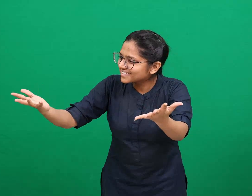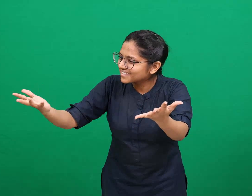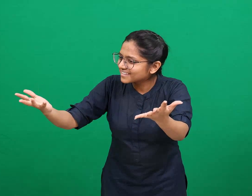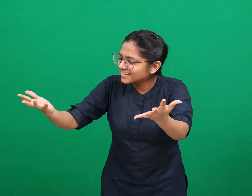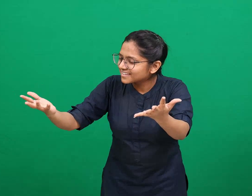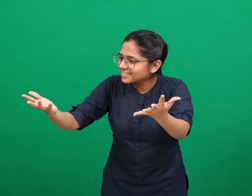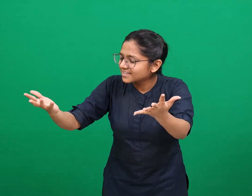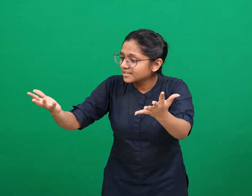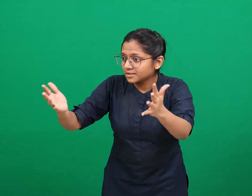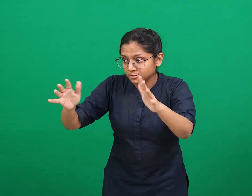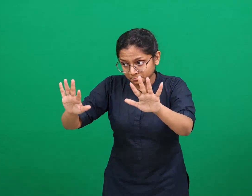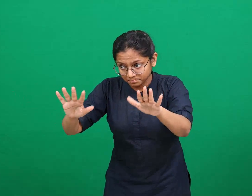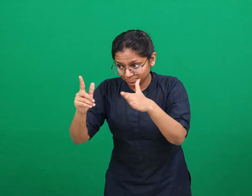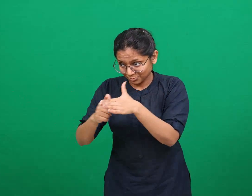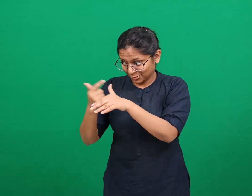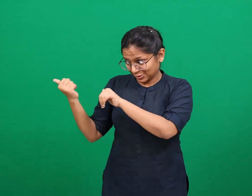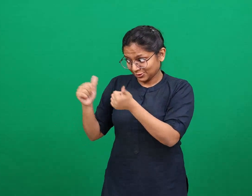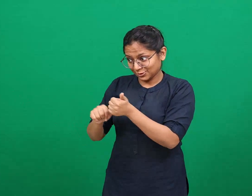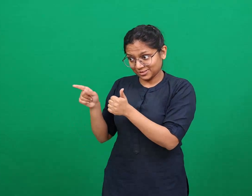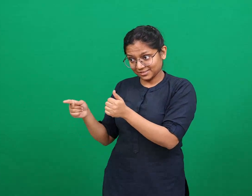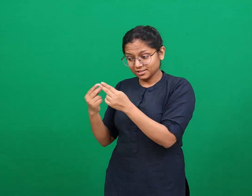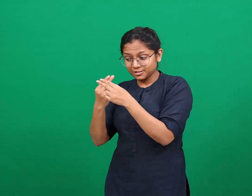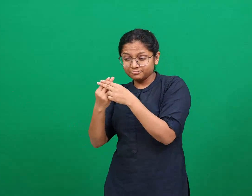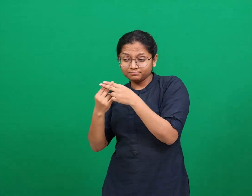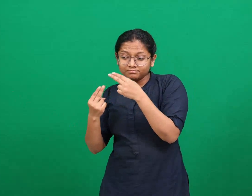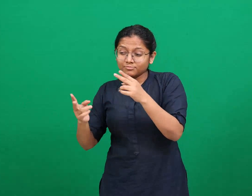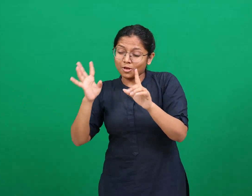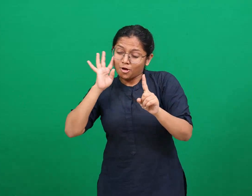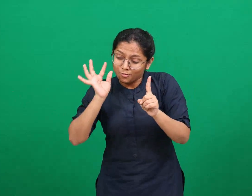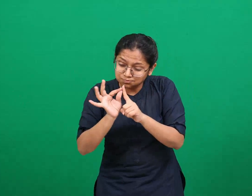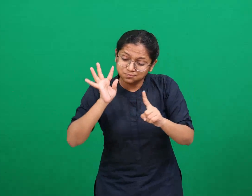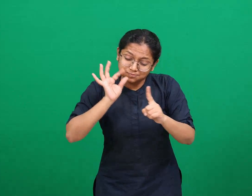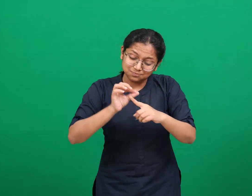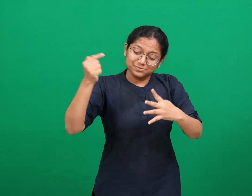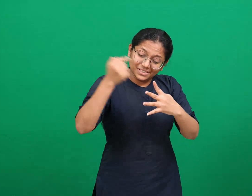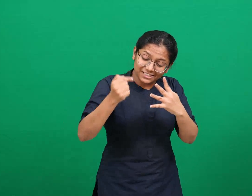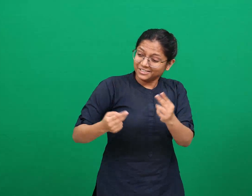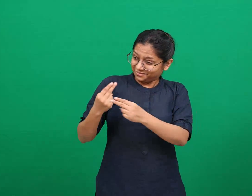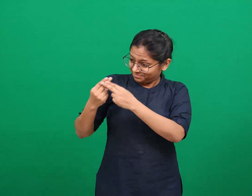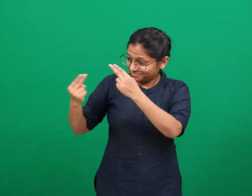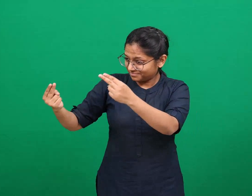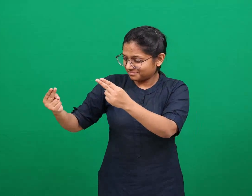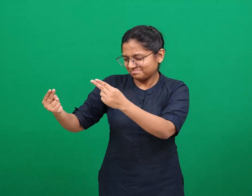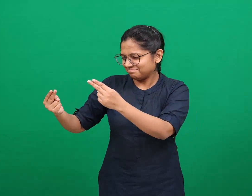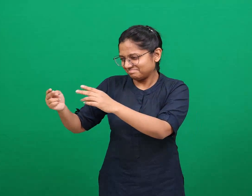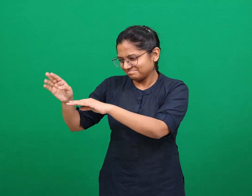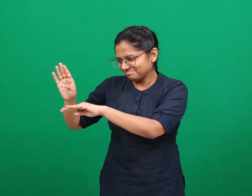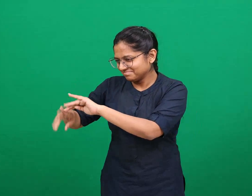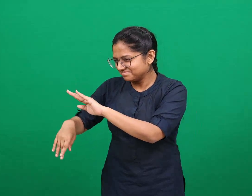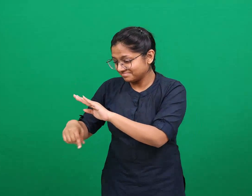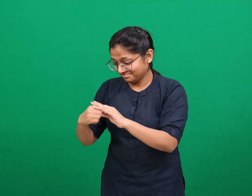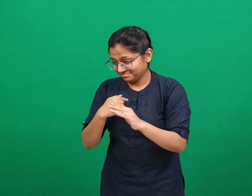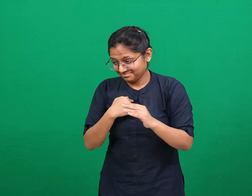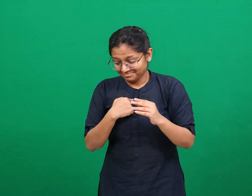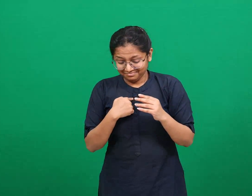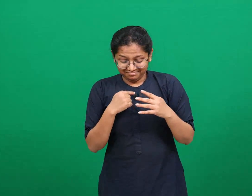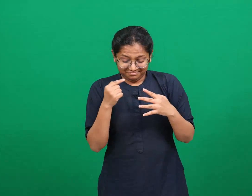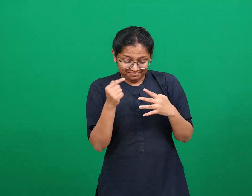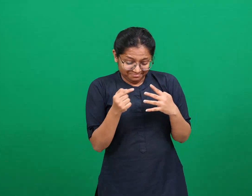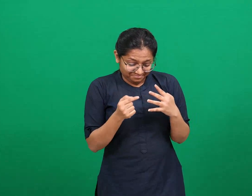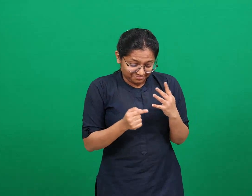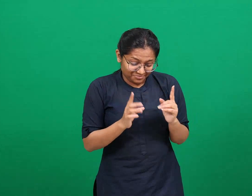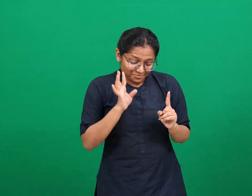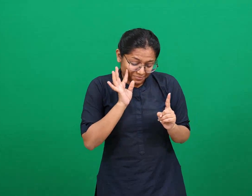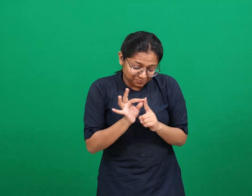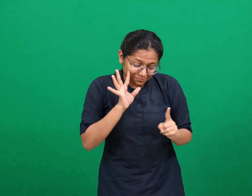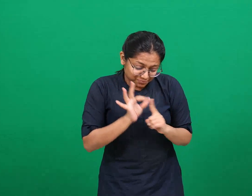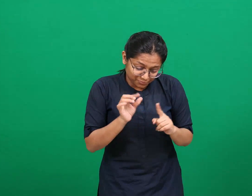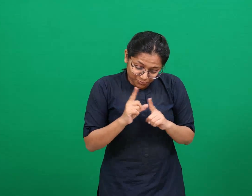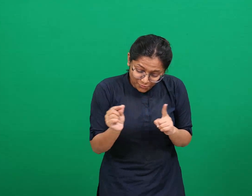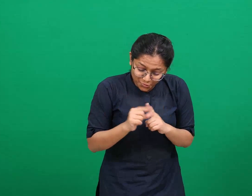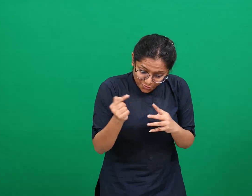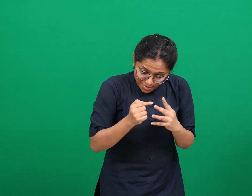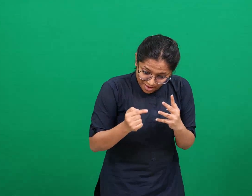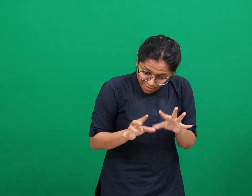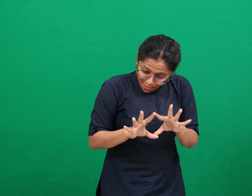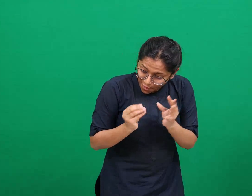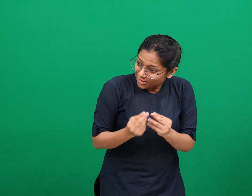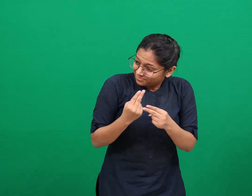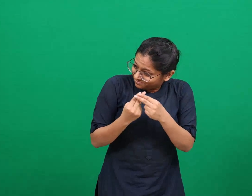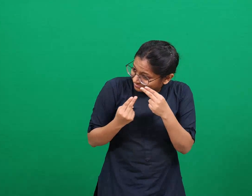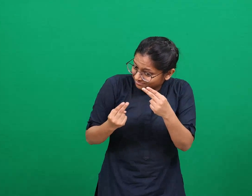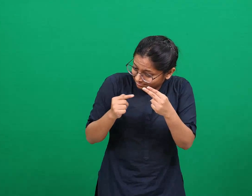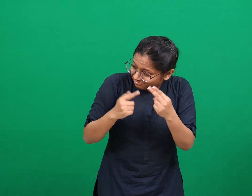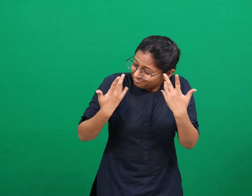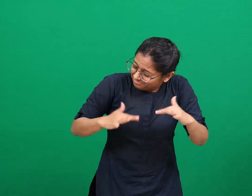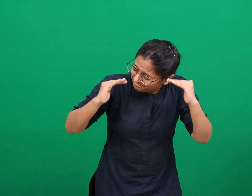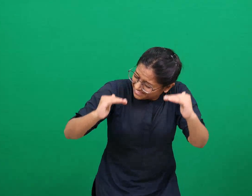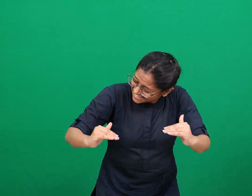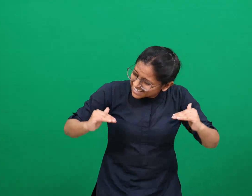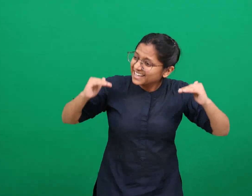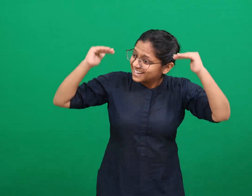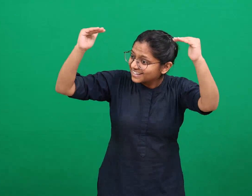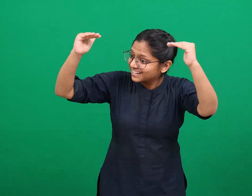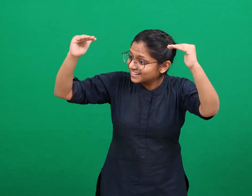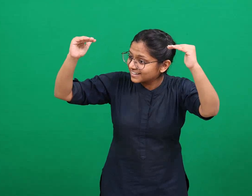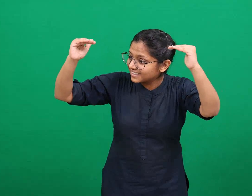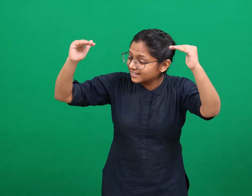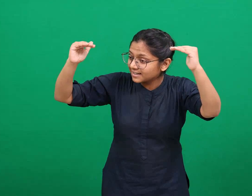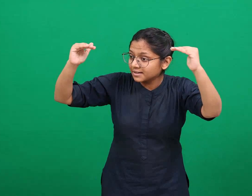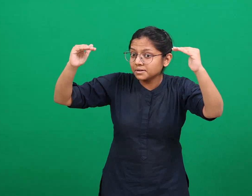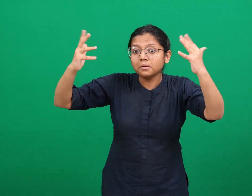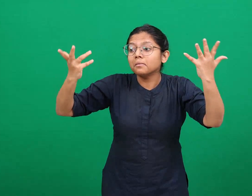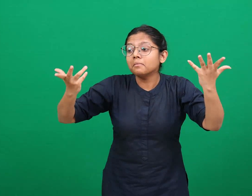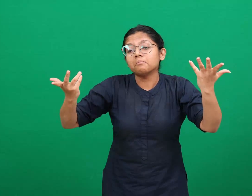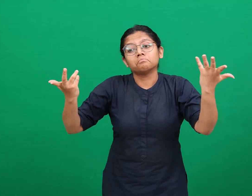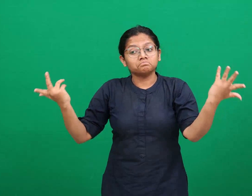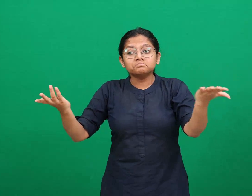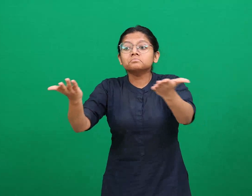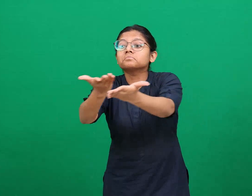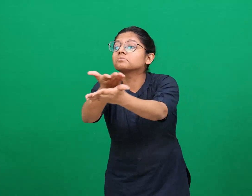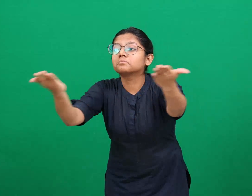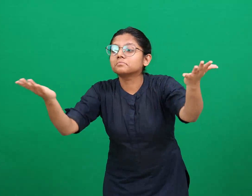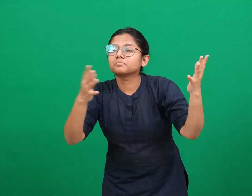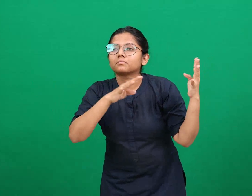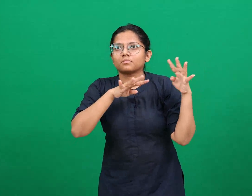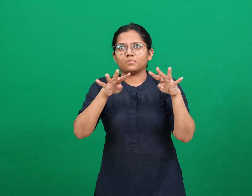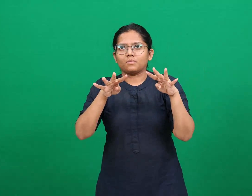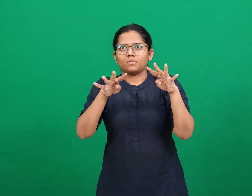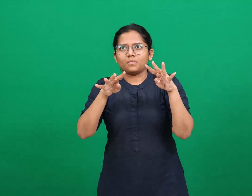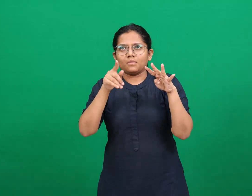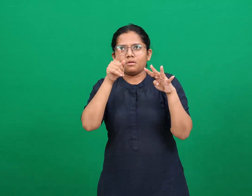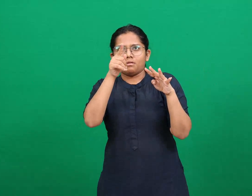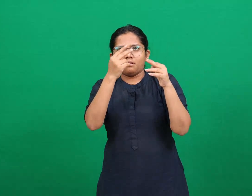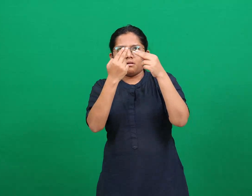But I have testimony more substantial than that of John.